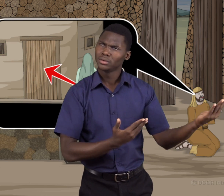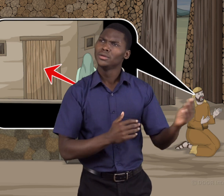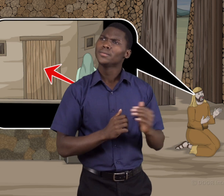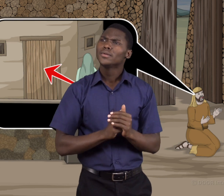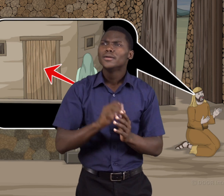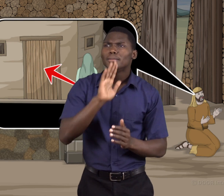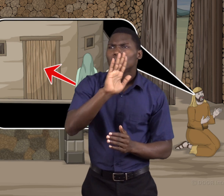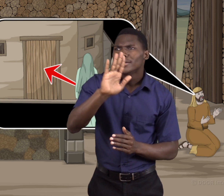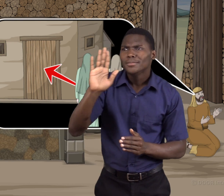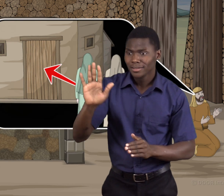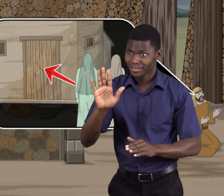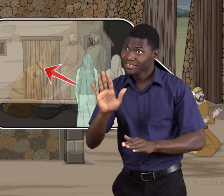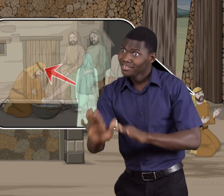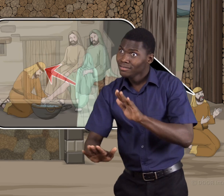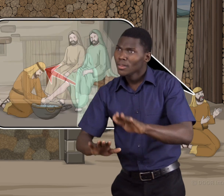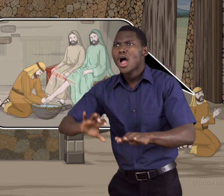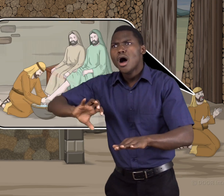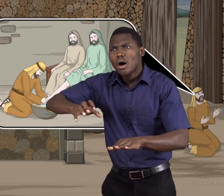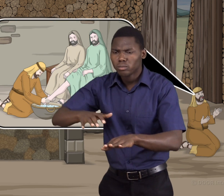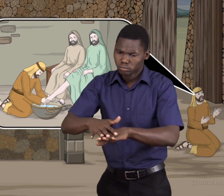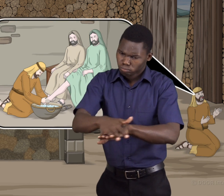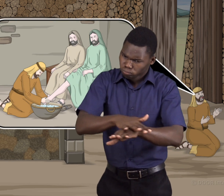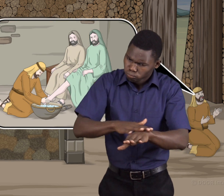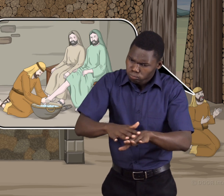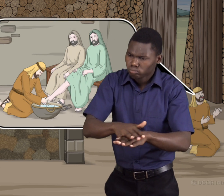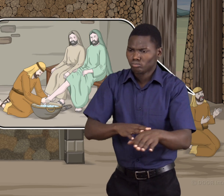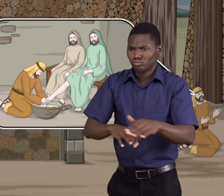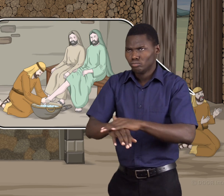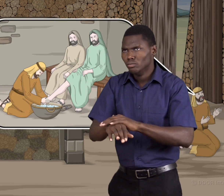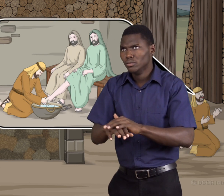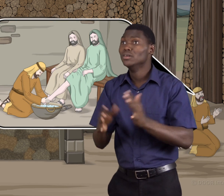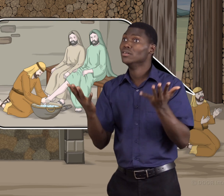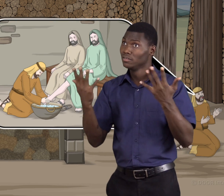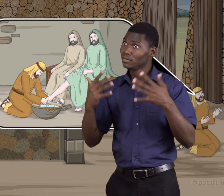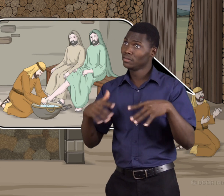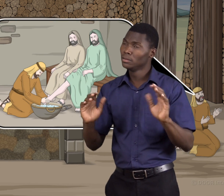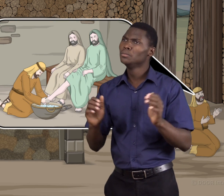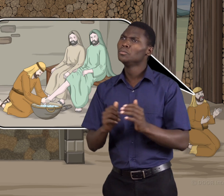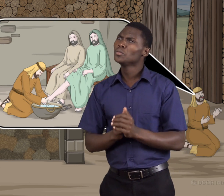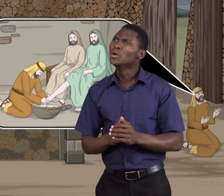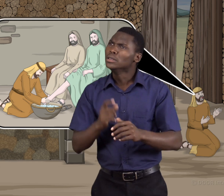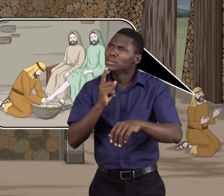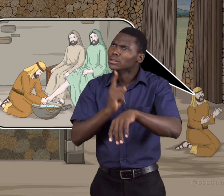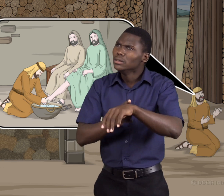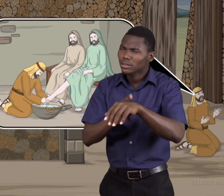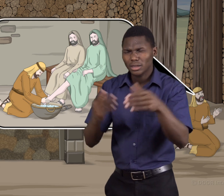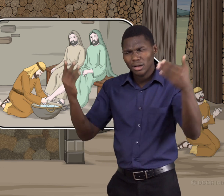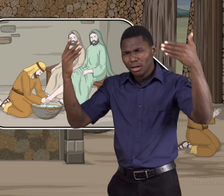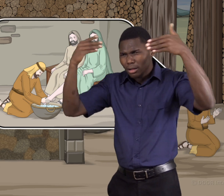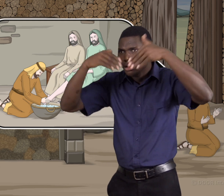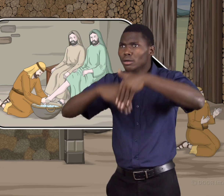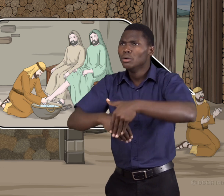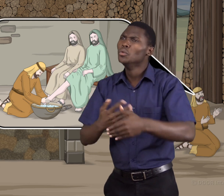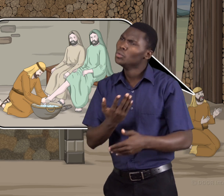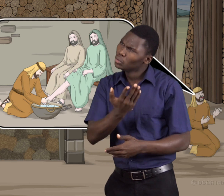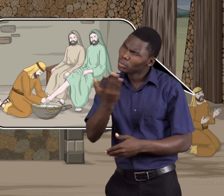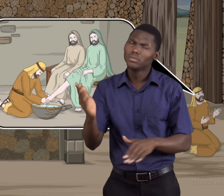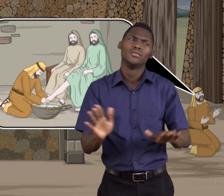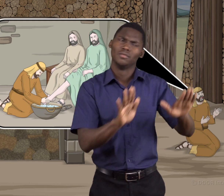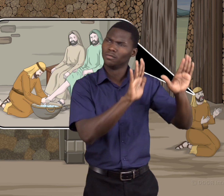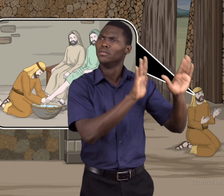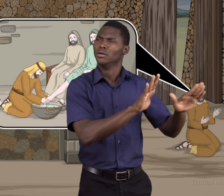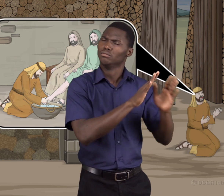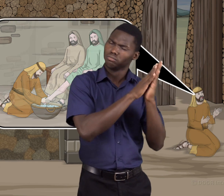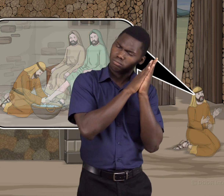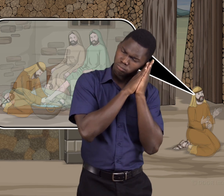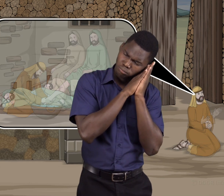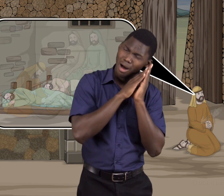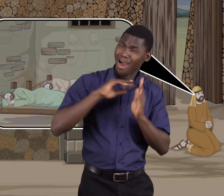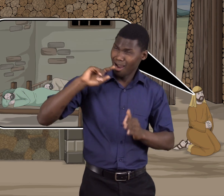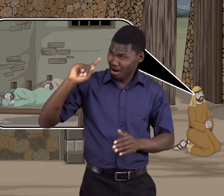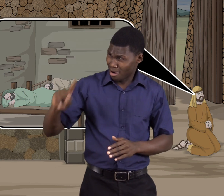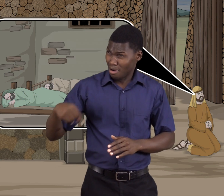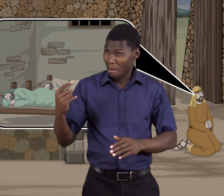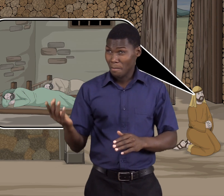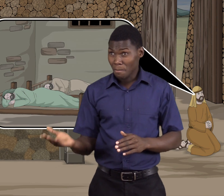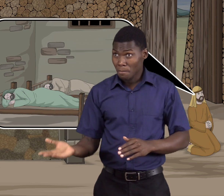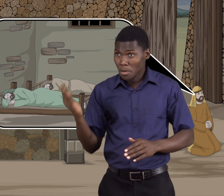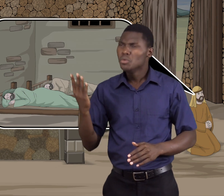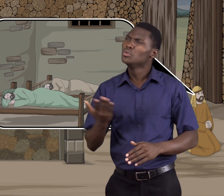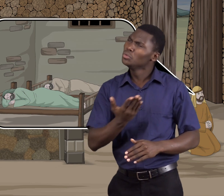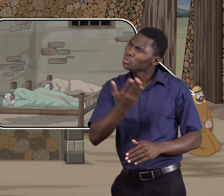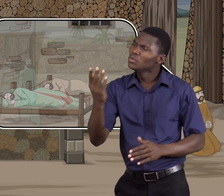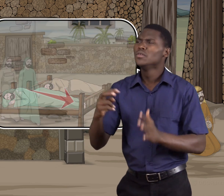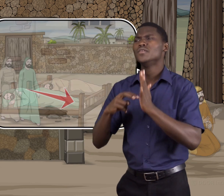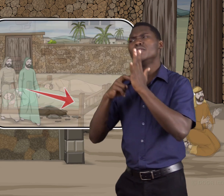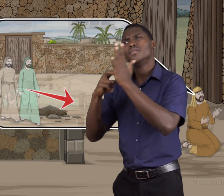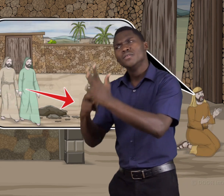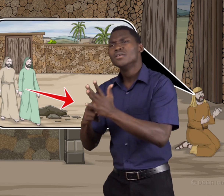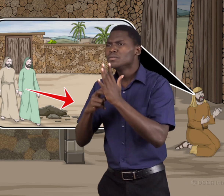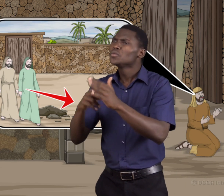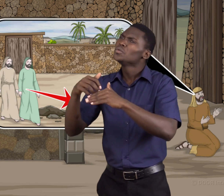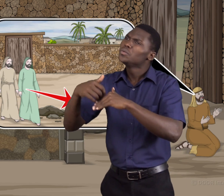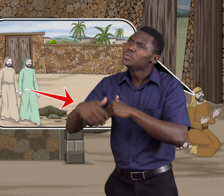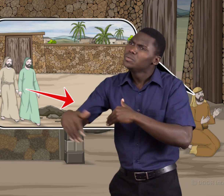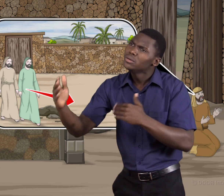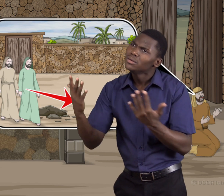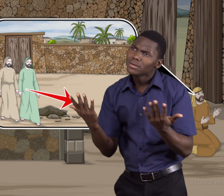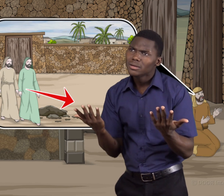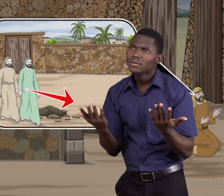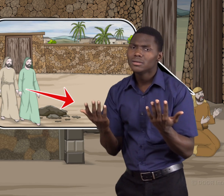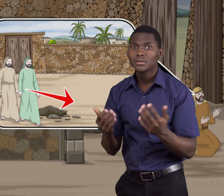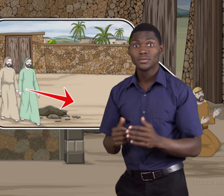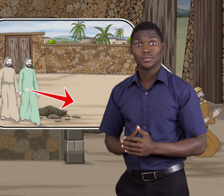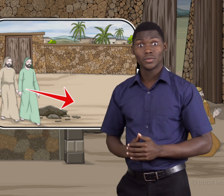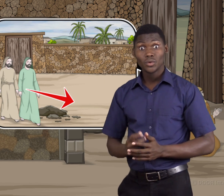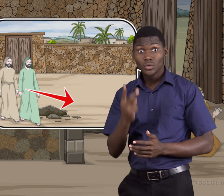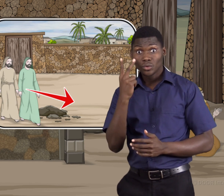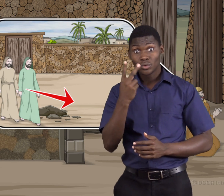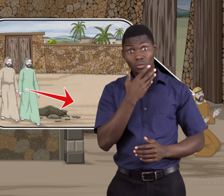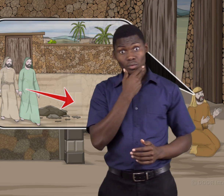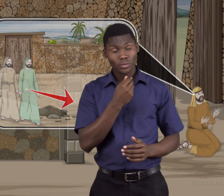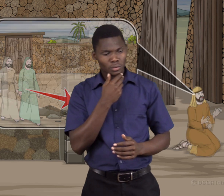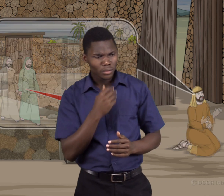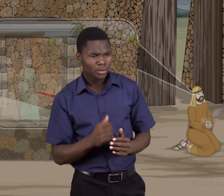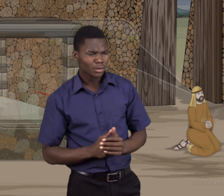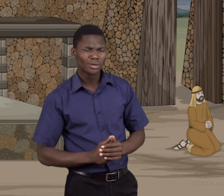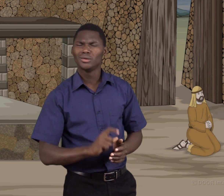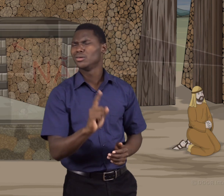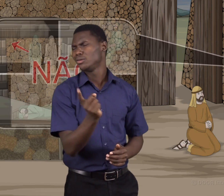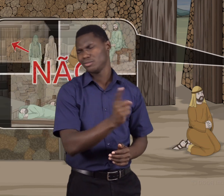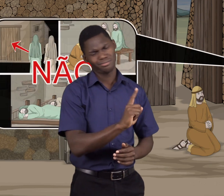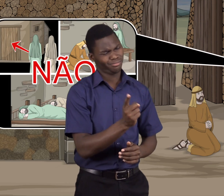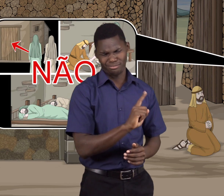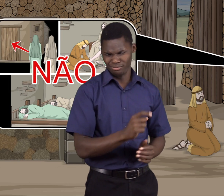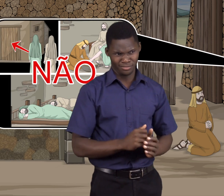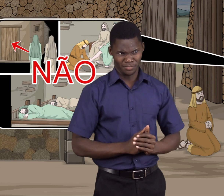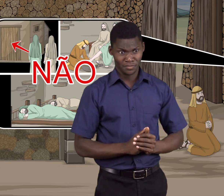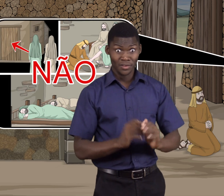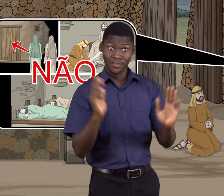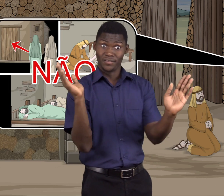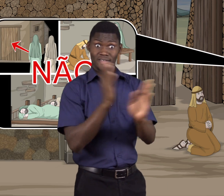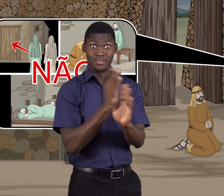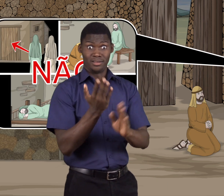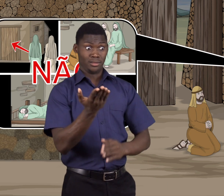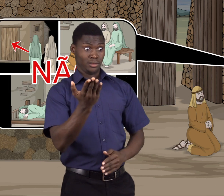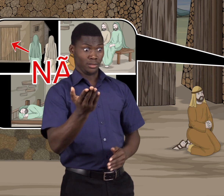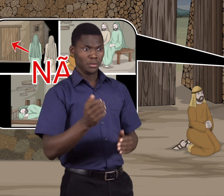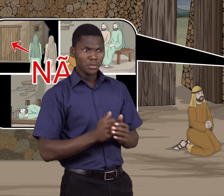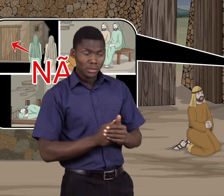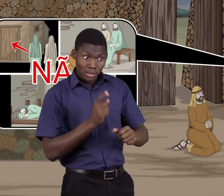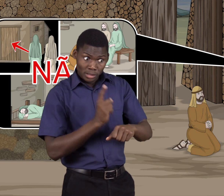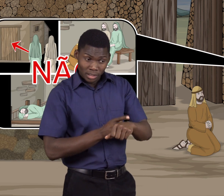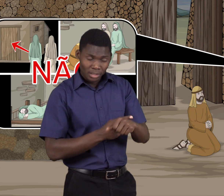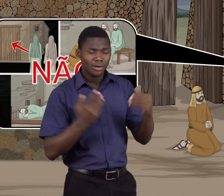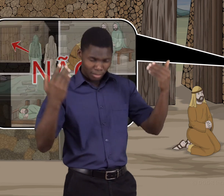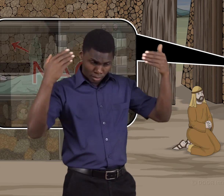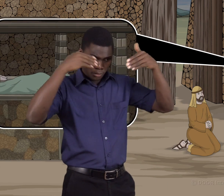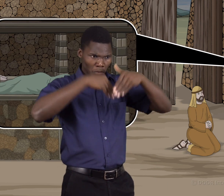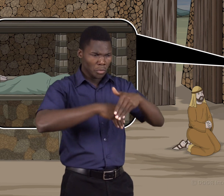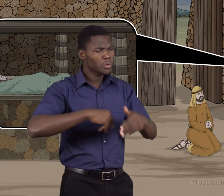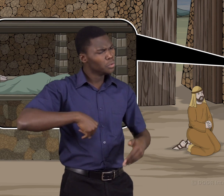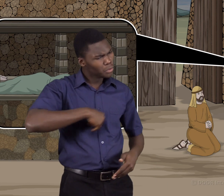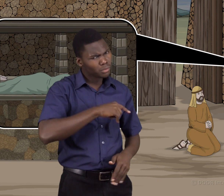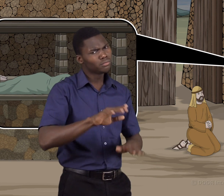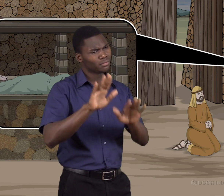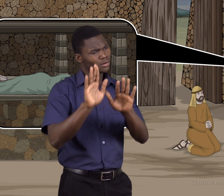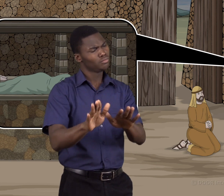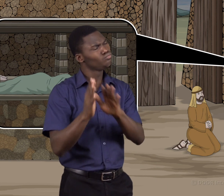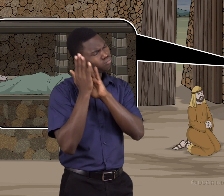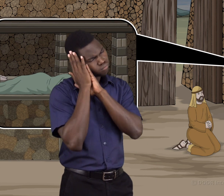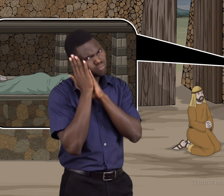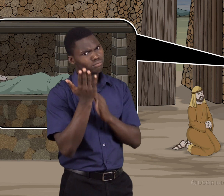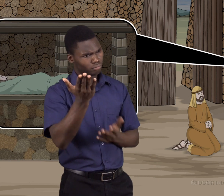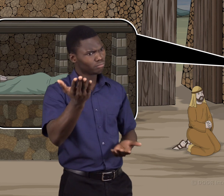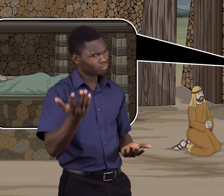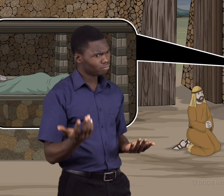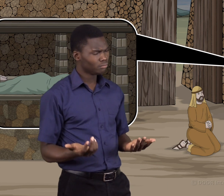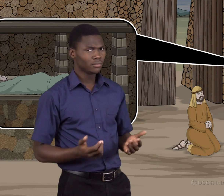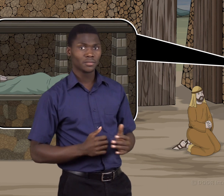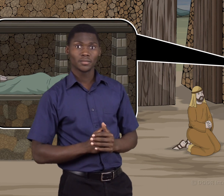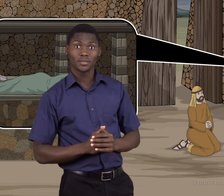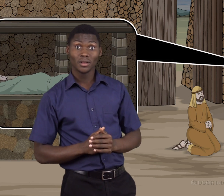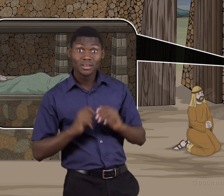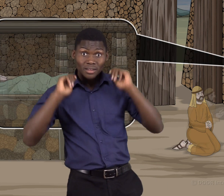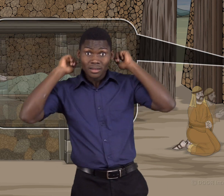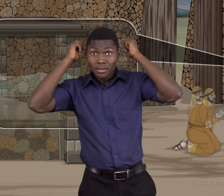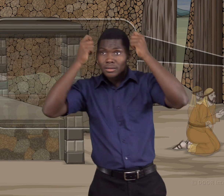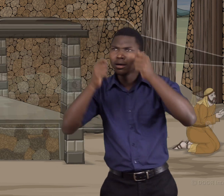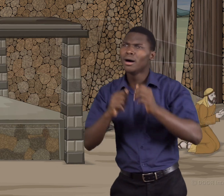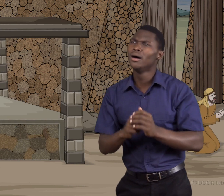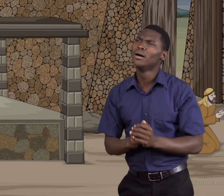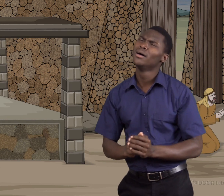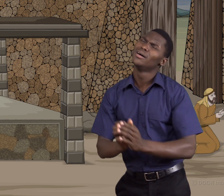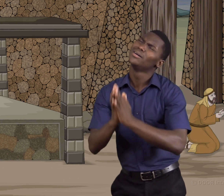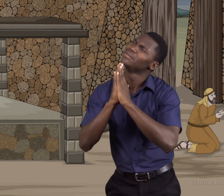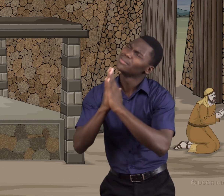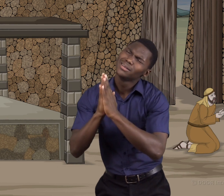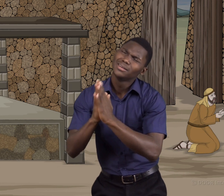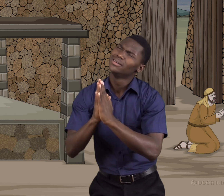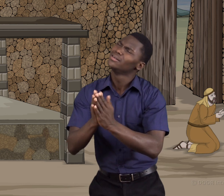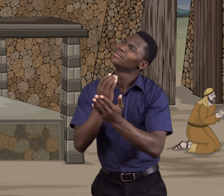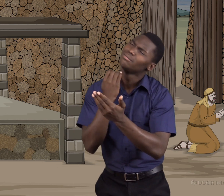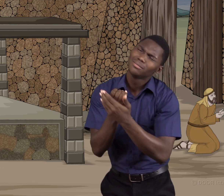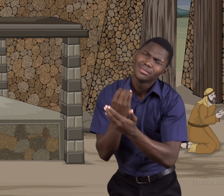wash your feet and spend the night. Then you can rise early and go on your way.” “No,” they answered, “we will spend the night in the square.”